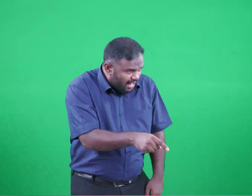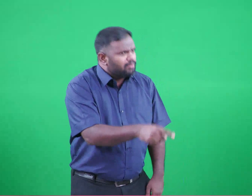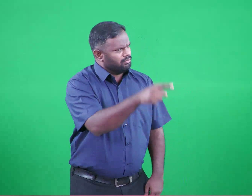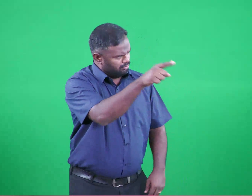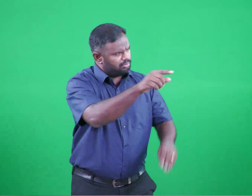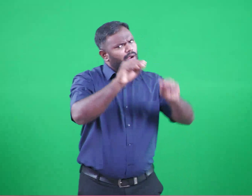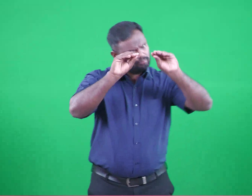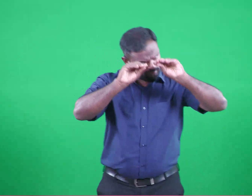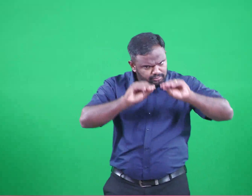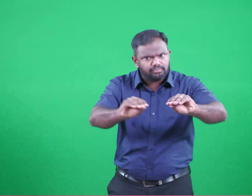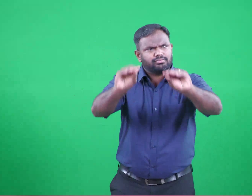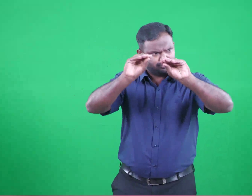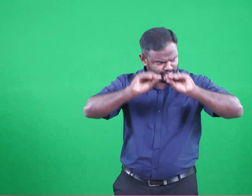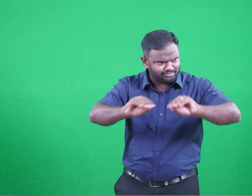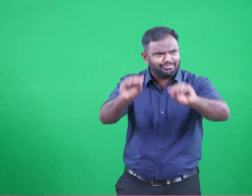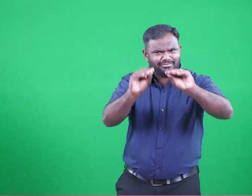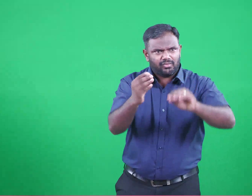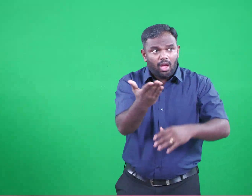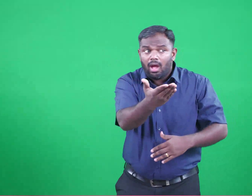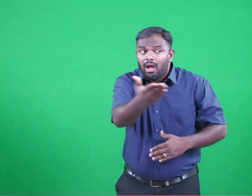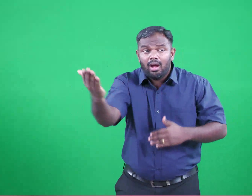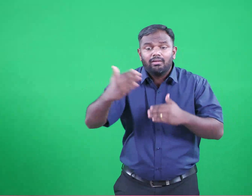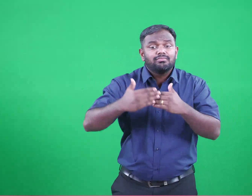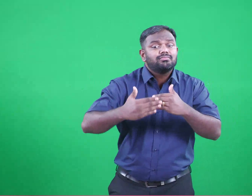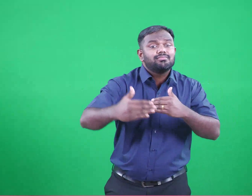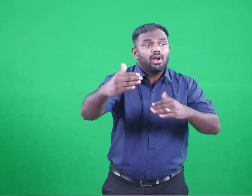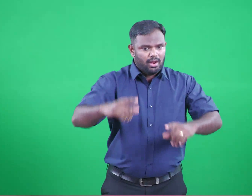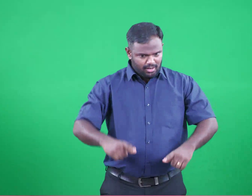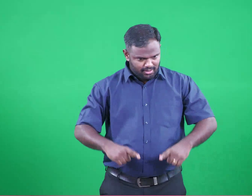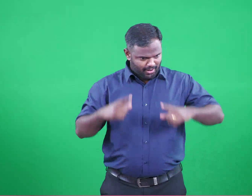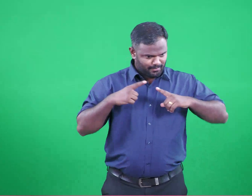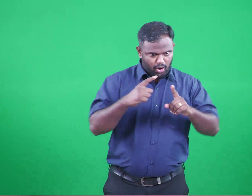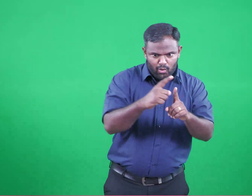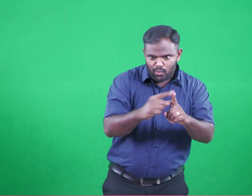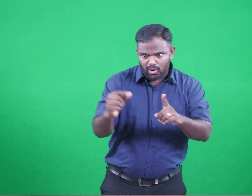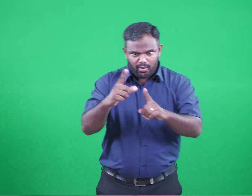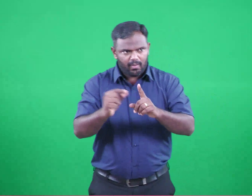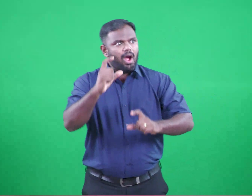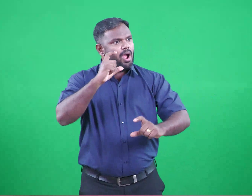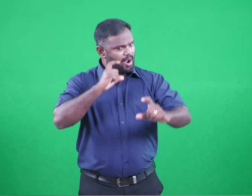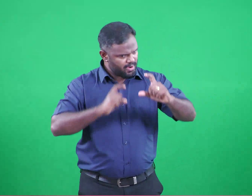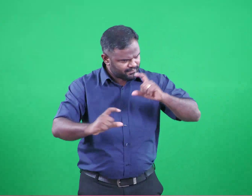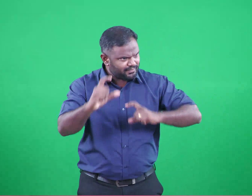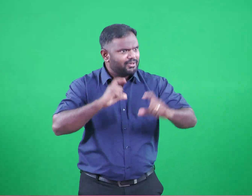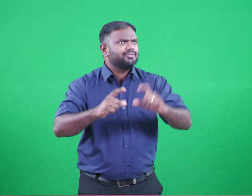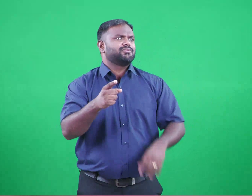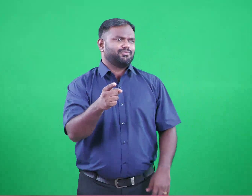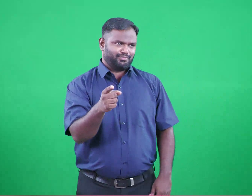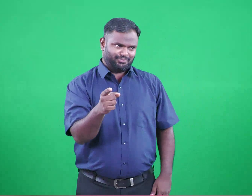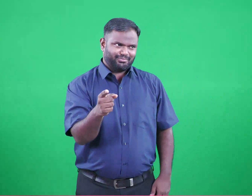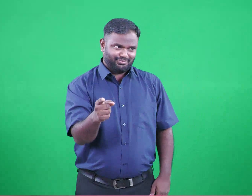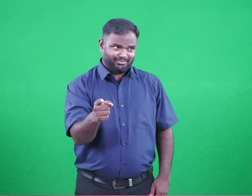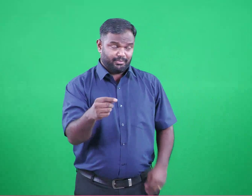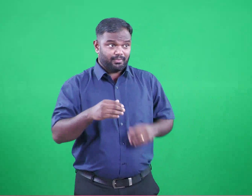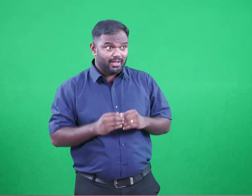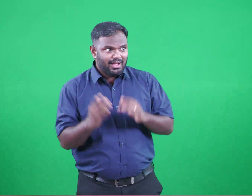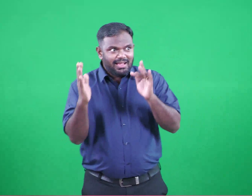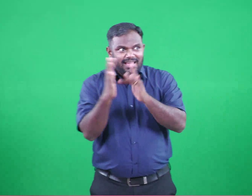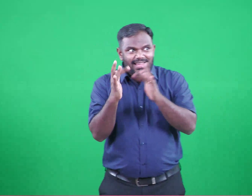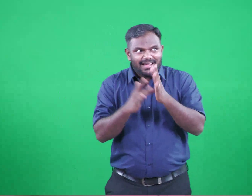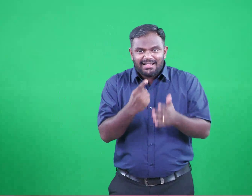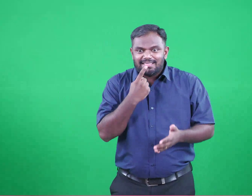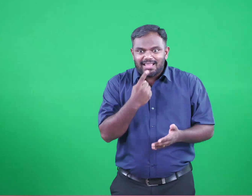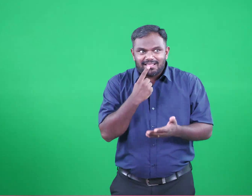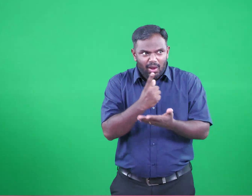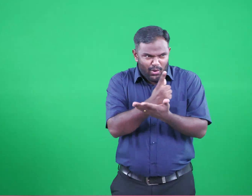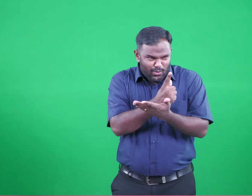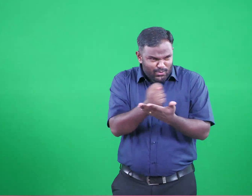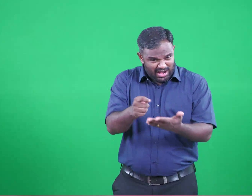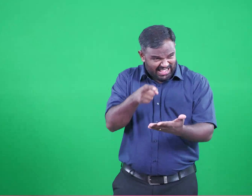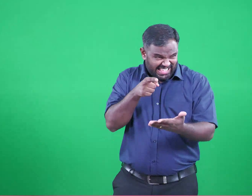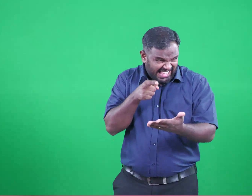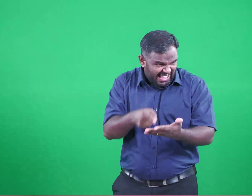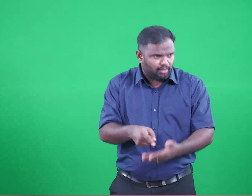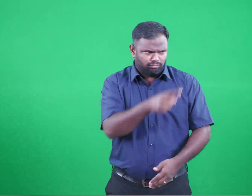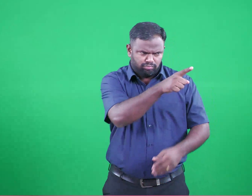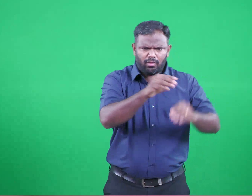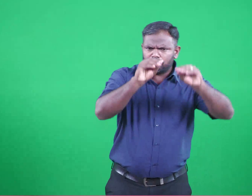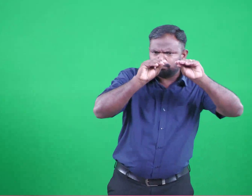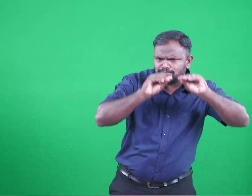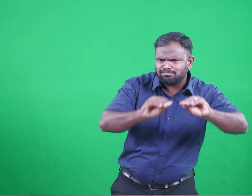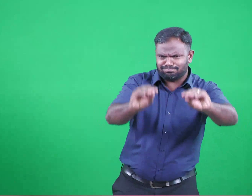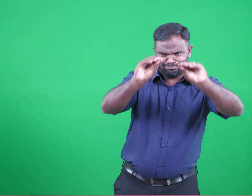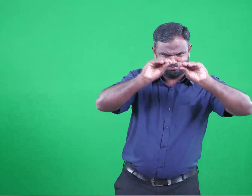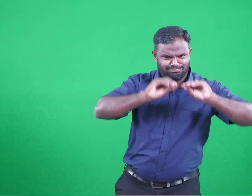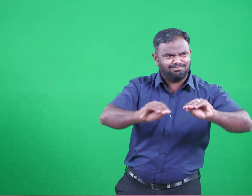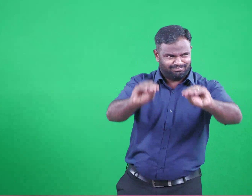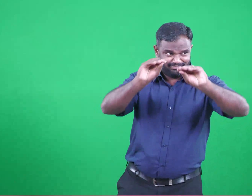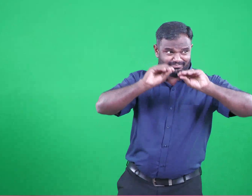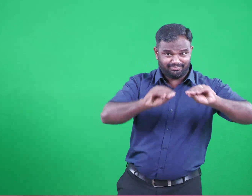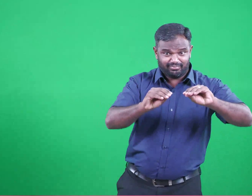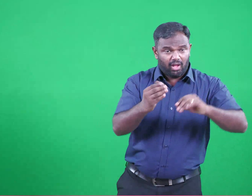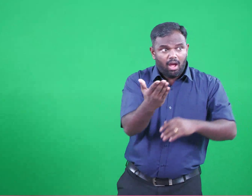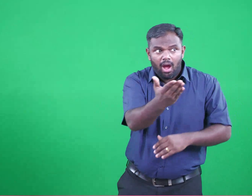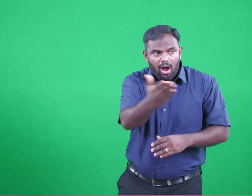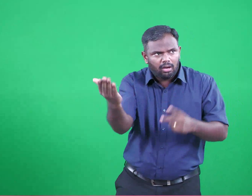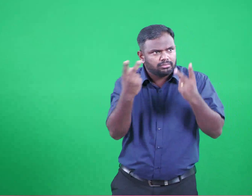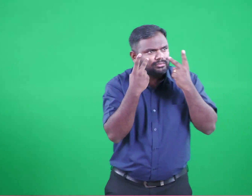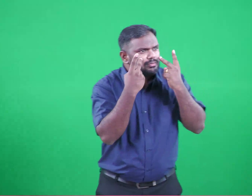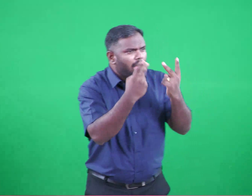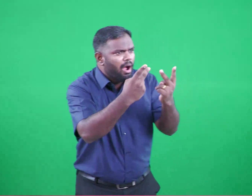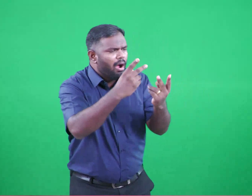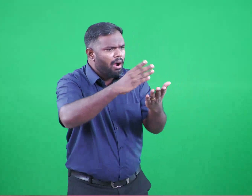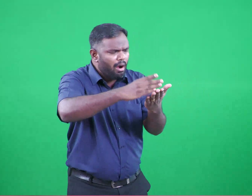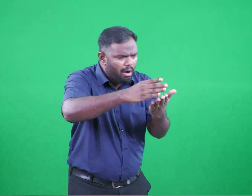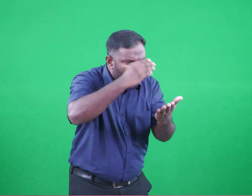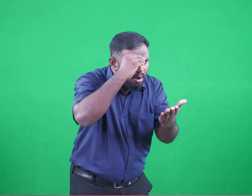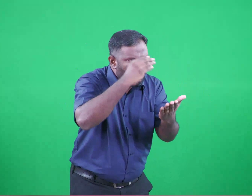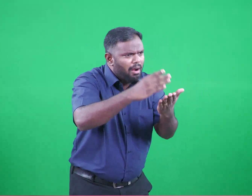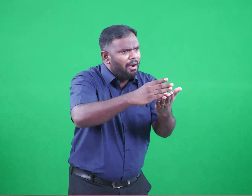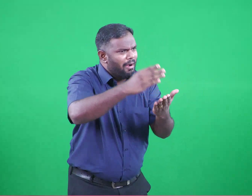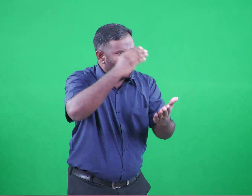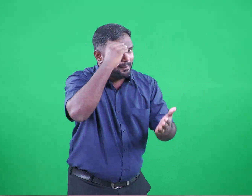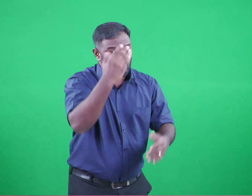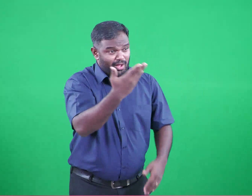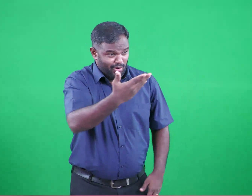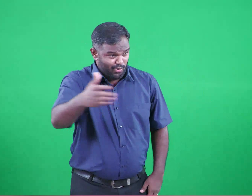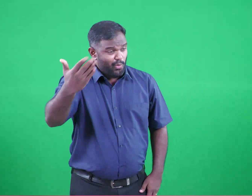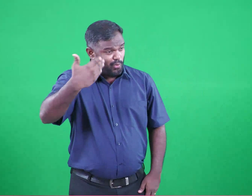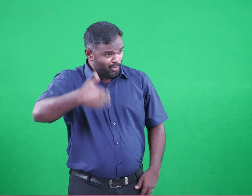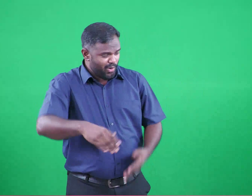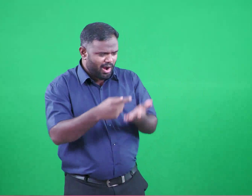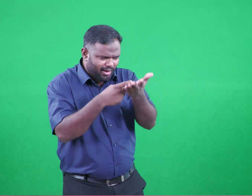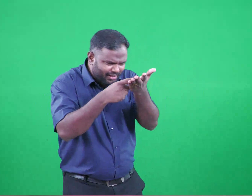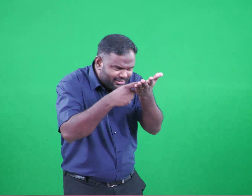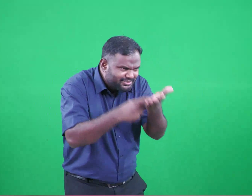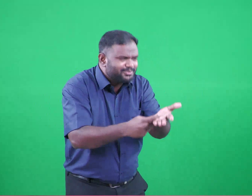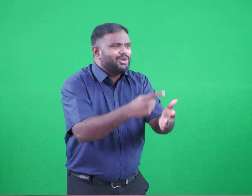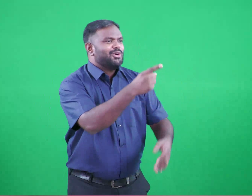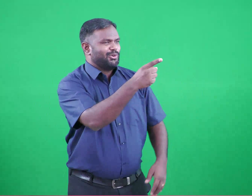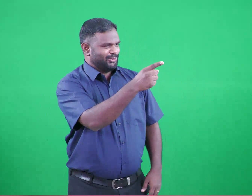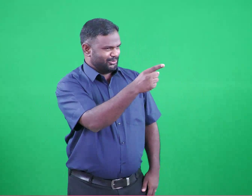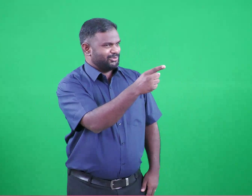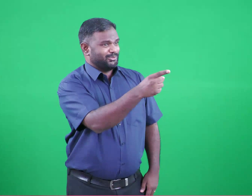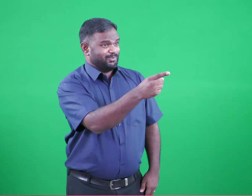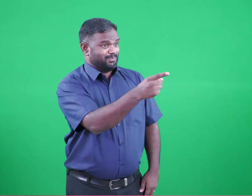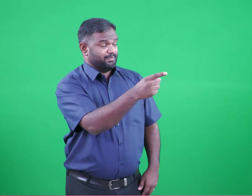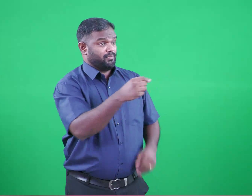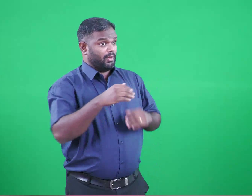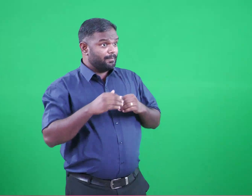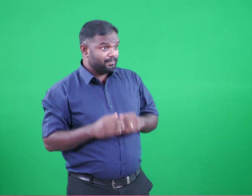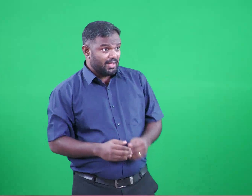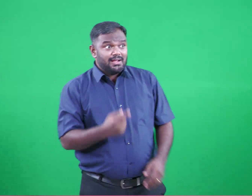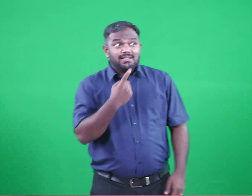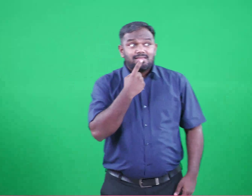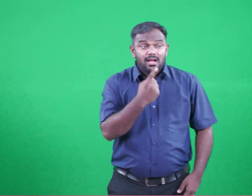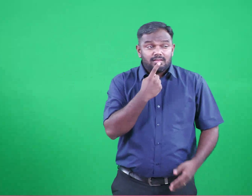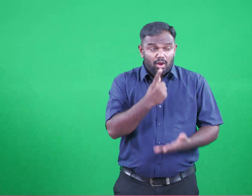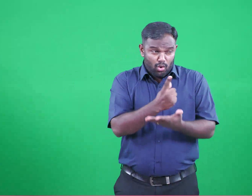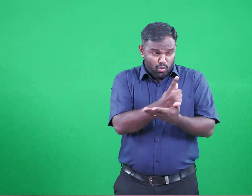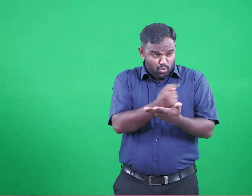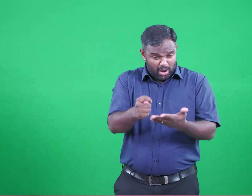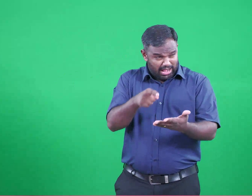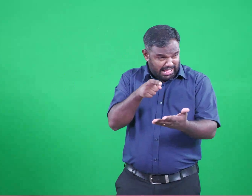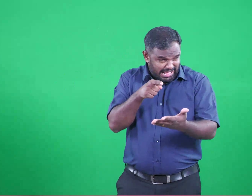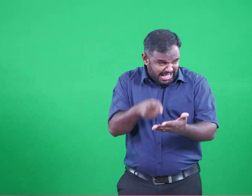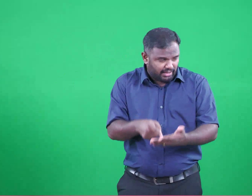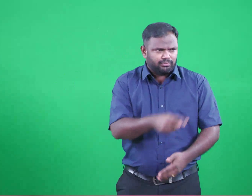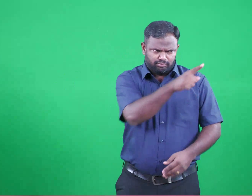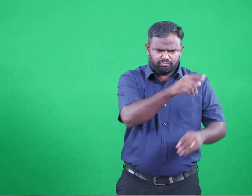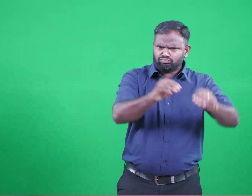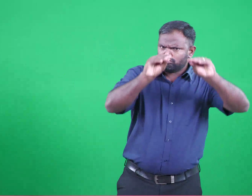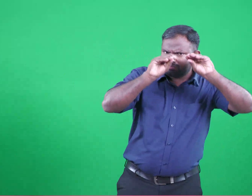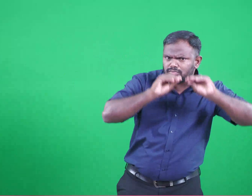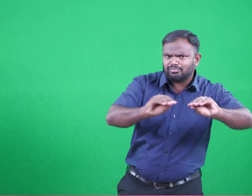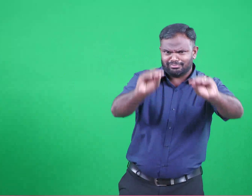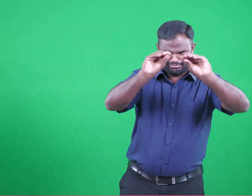In everything, show yourself to be an example by doing good works.